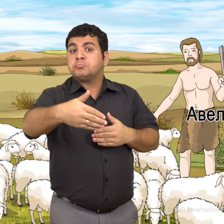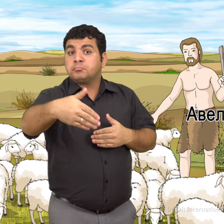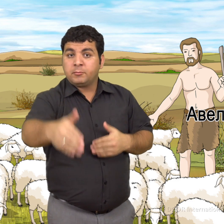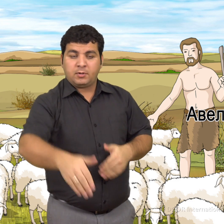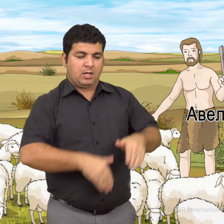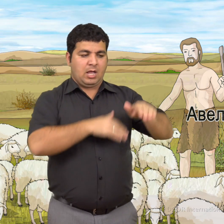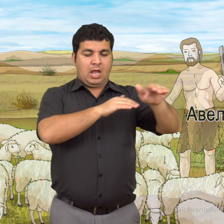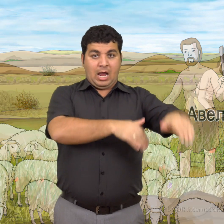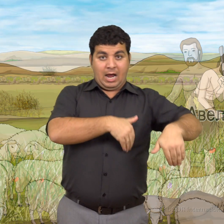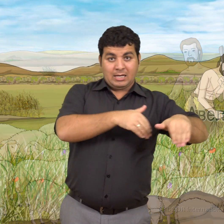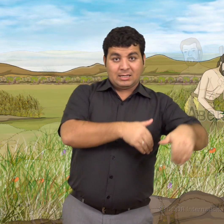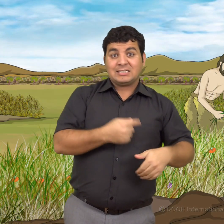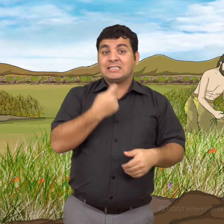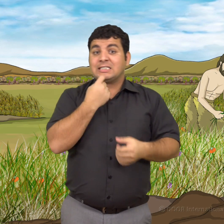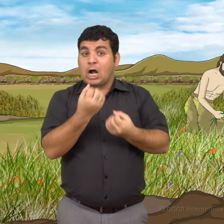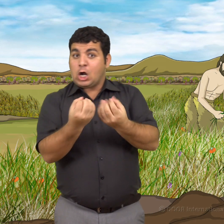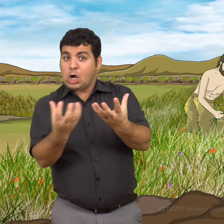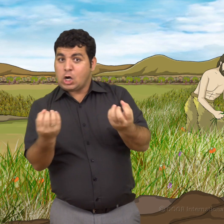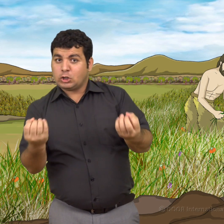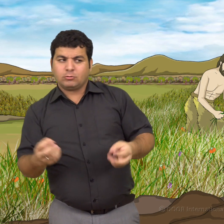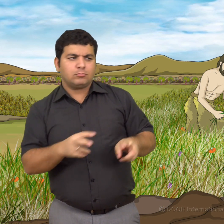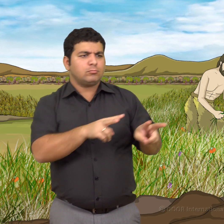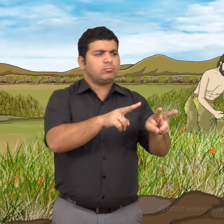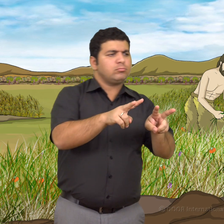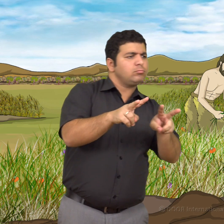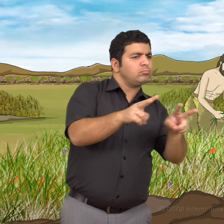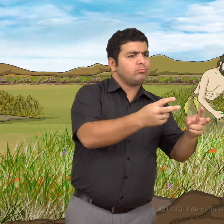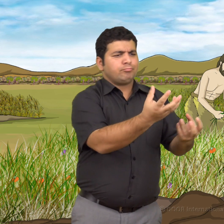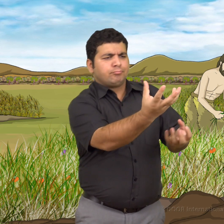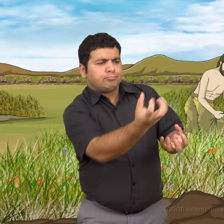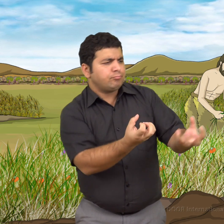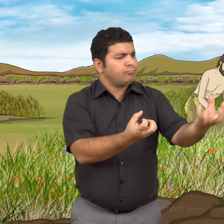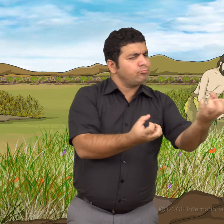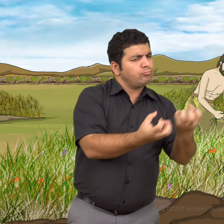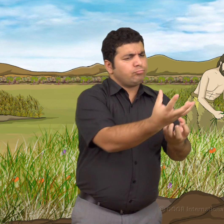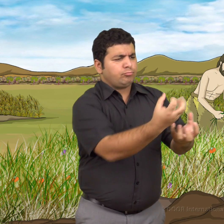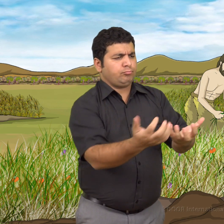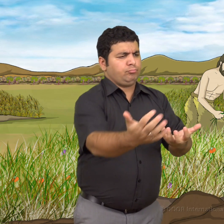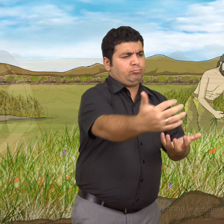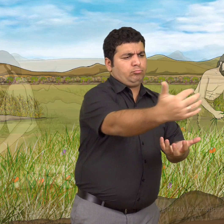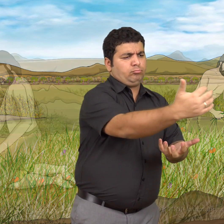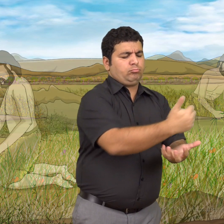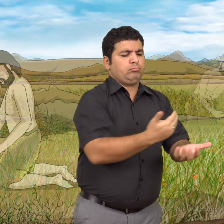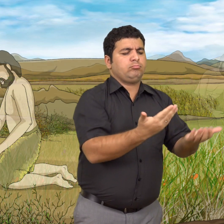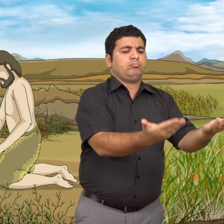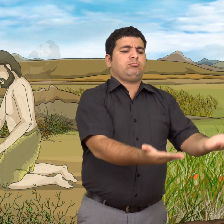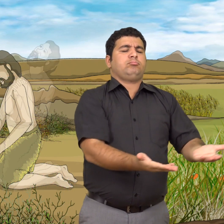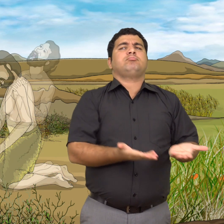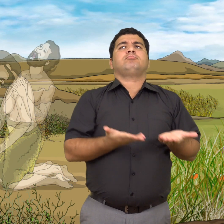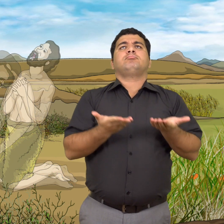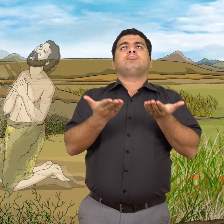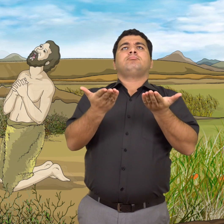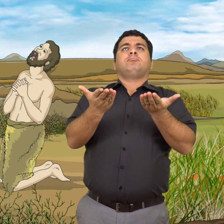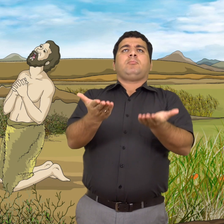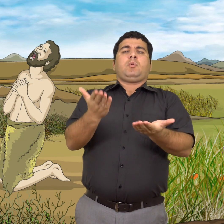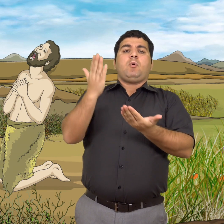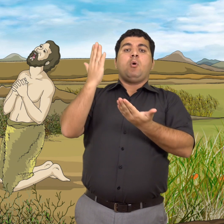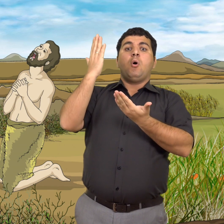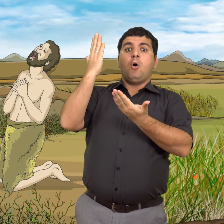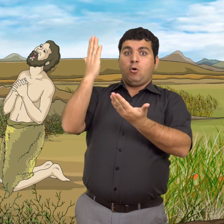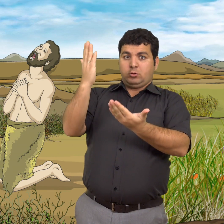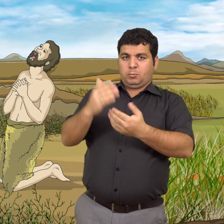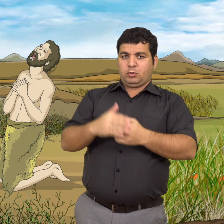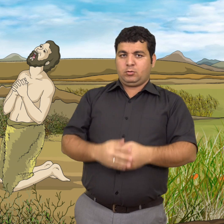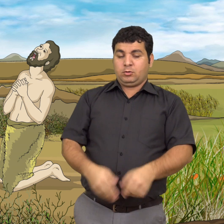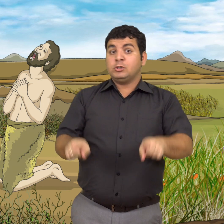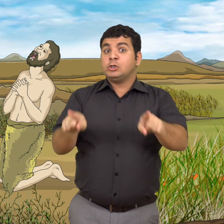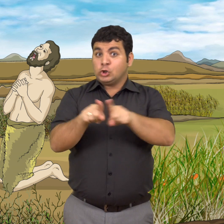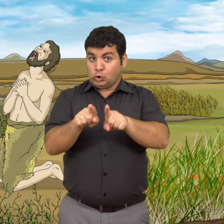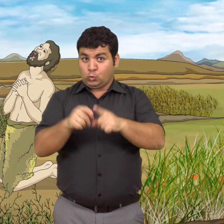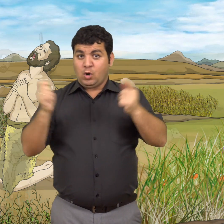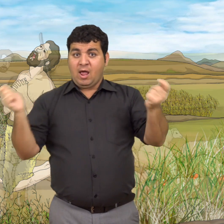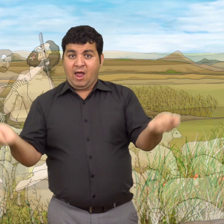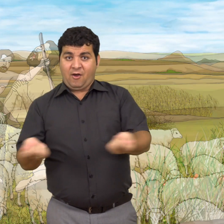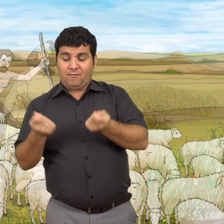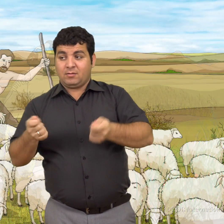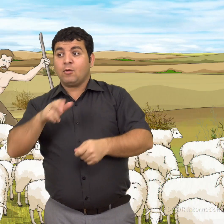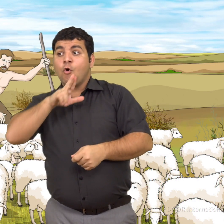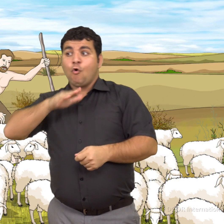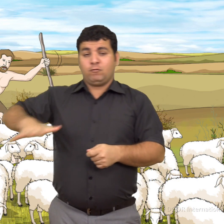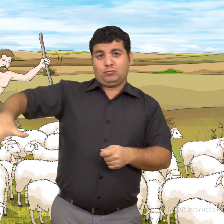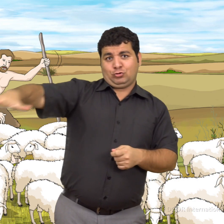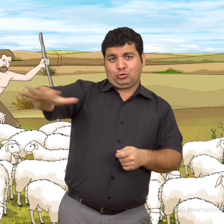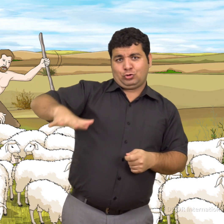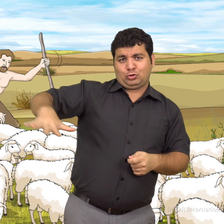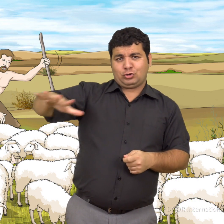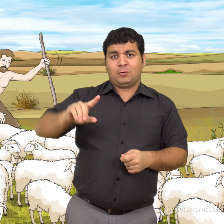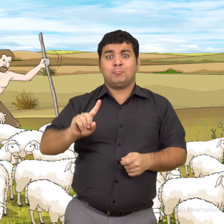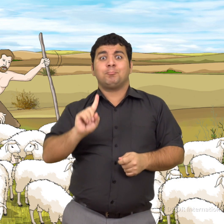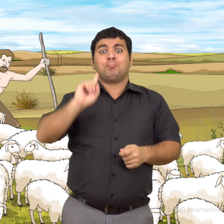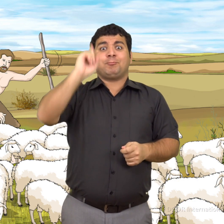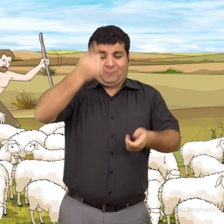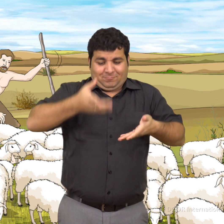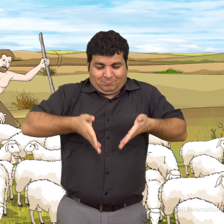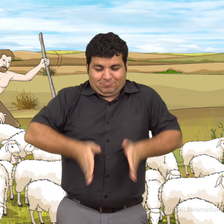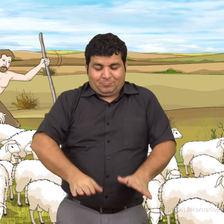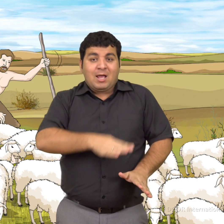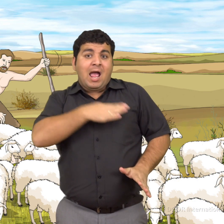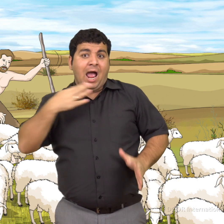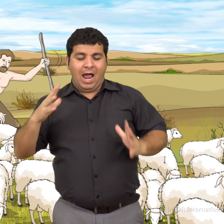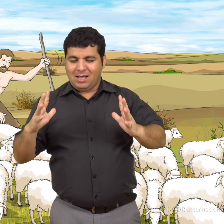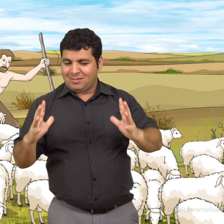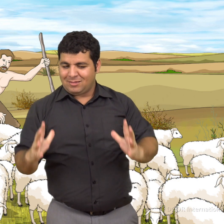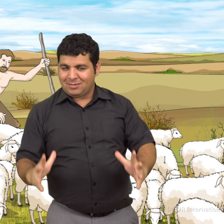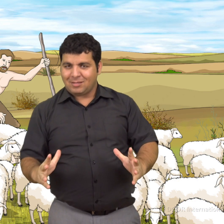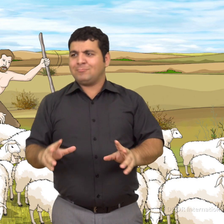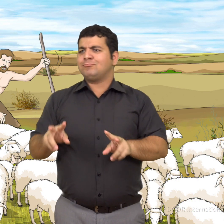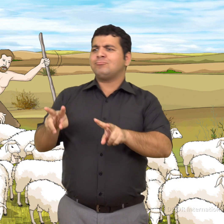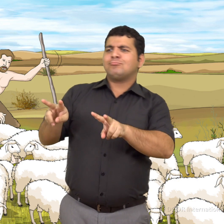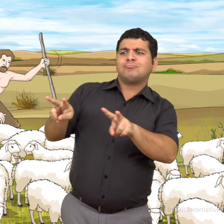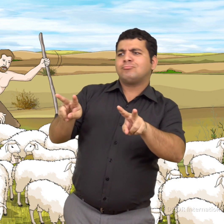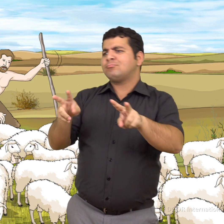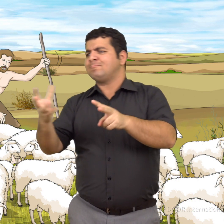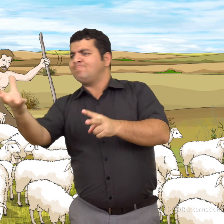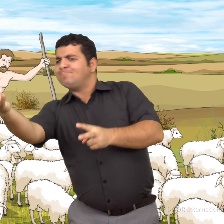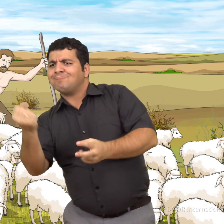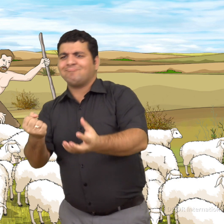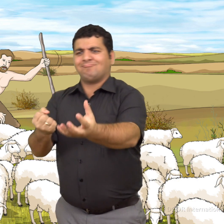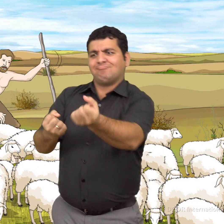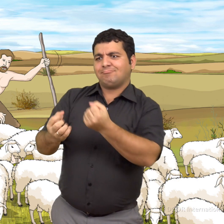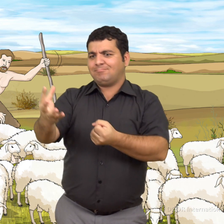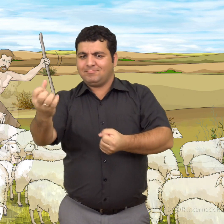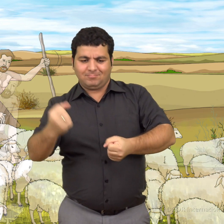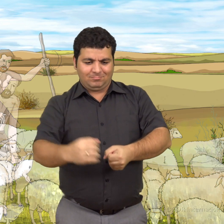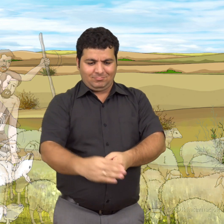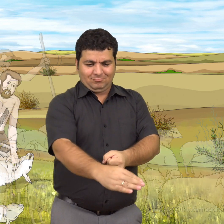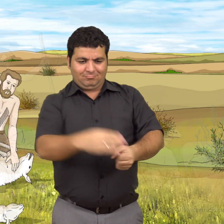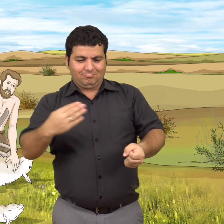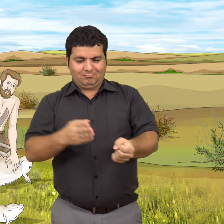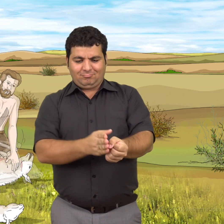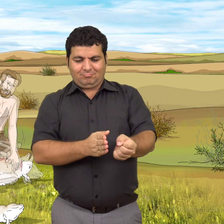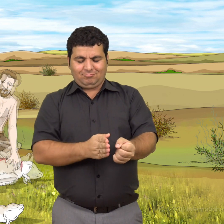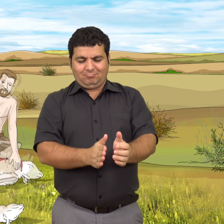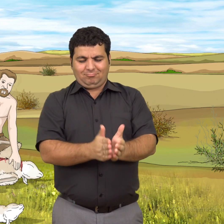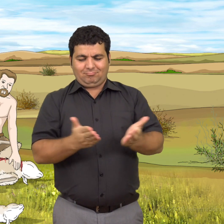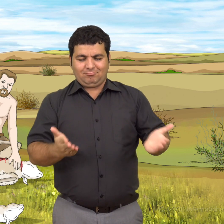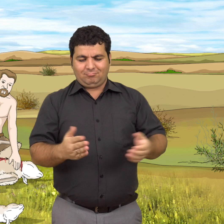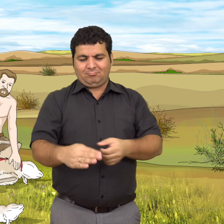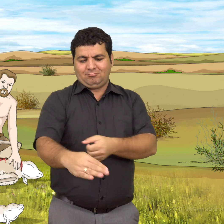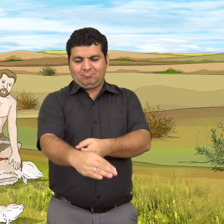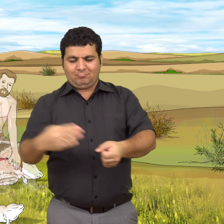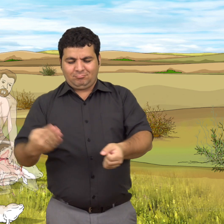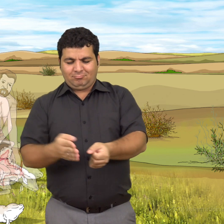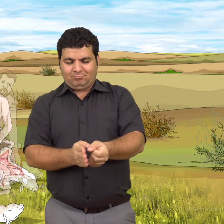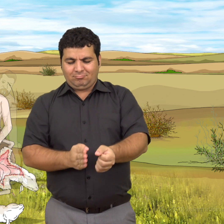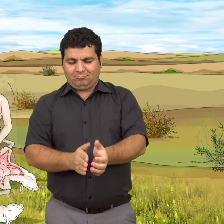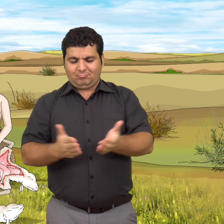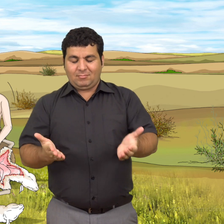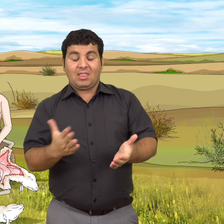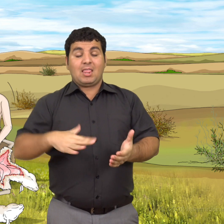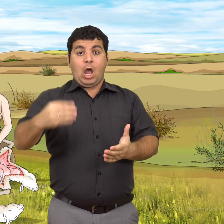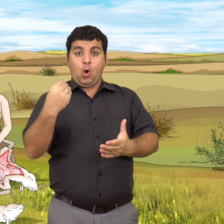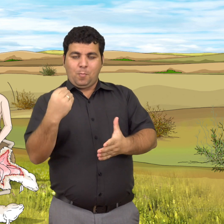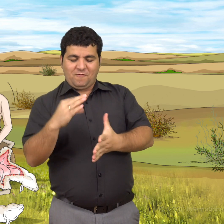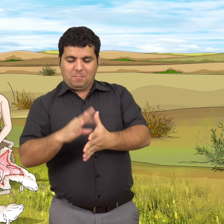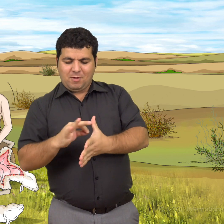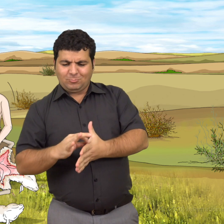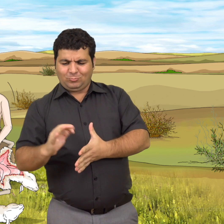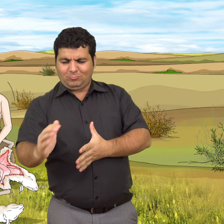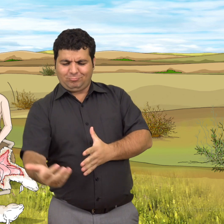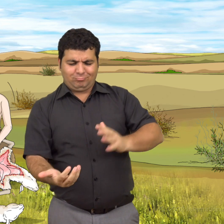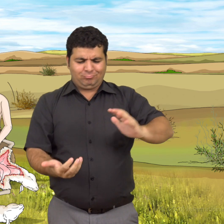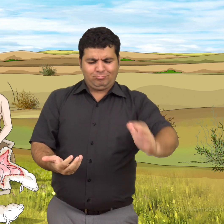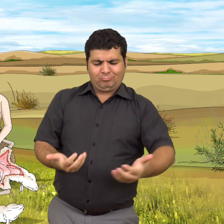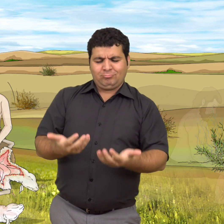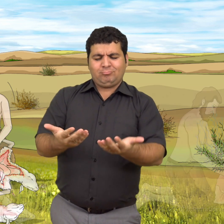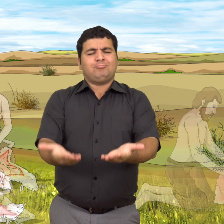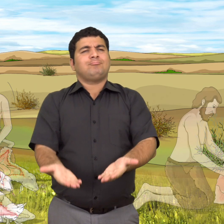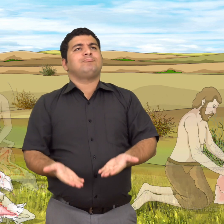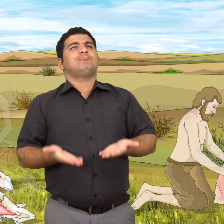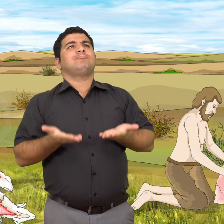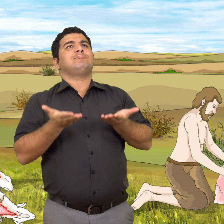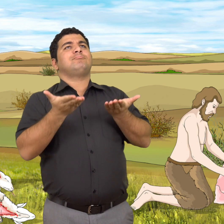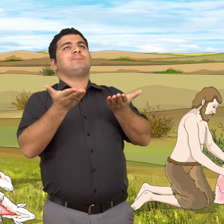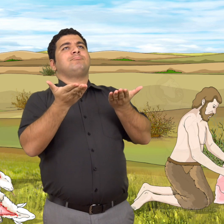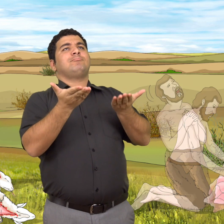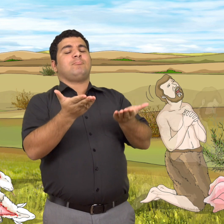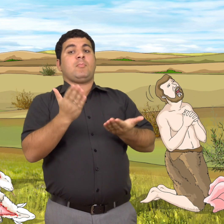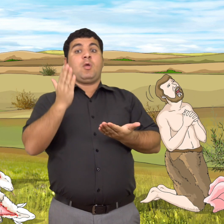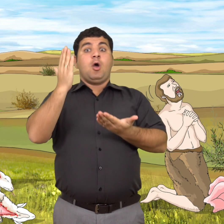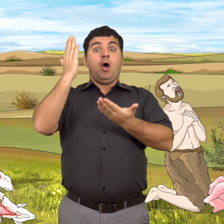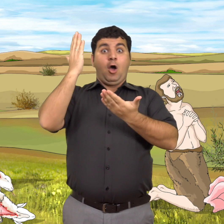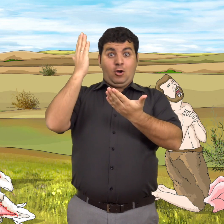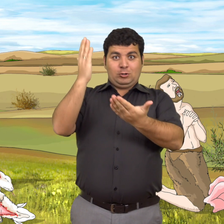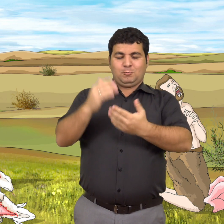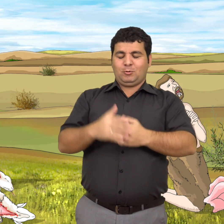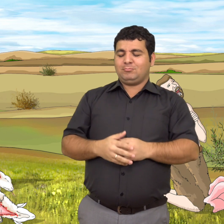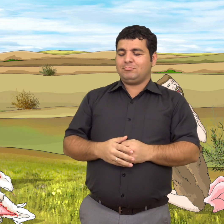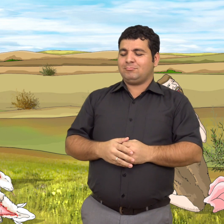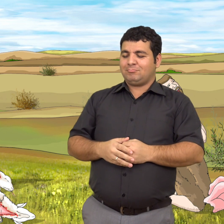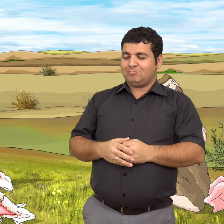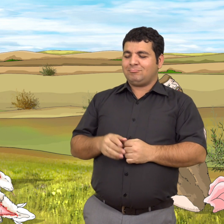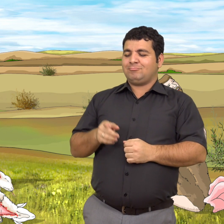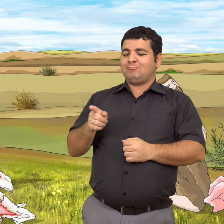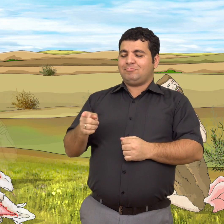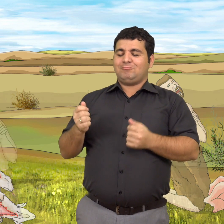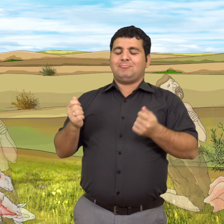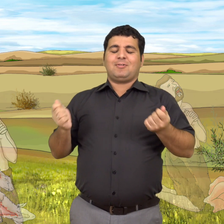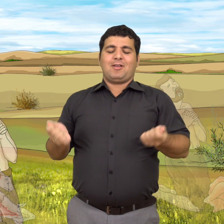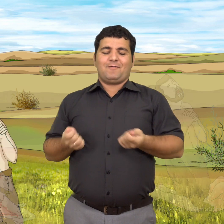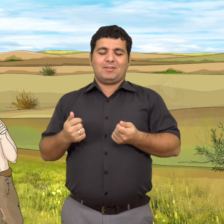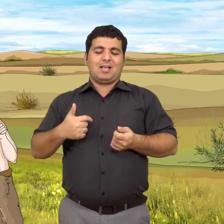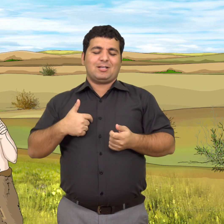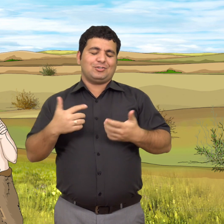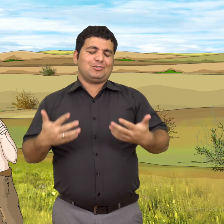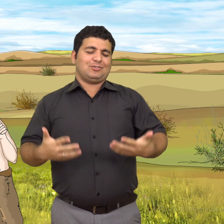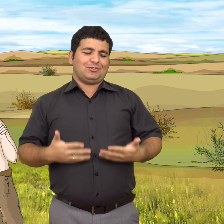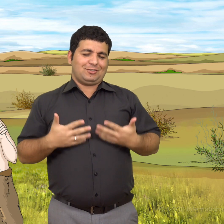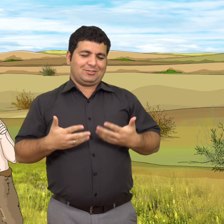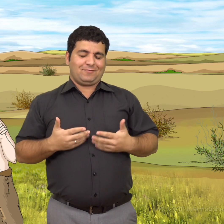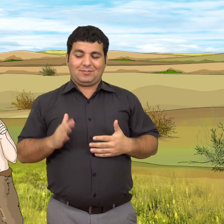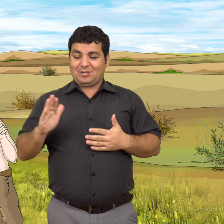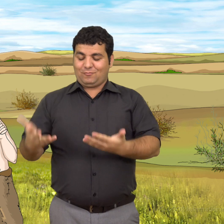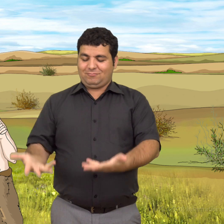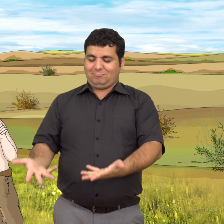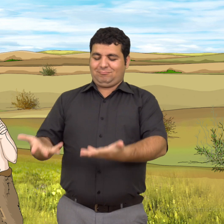So in the course of time, Cain brought some of the fruit of the soil as an offering to the LORD, while Abel brought the best portions of the firstborn of his flock.